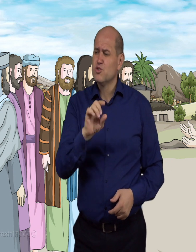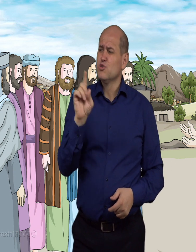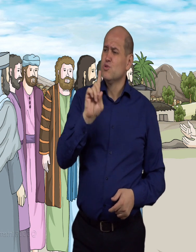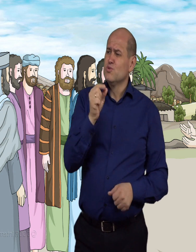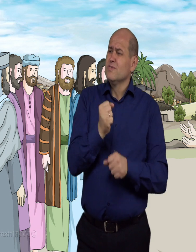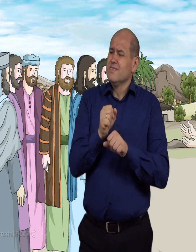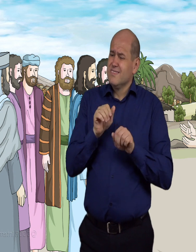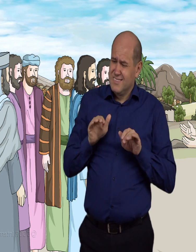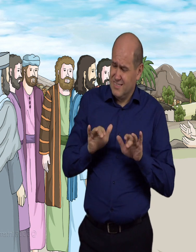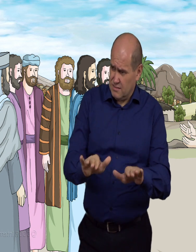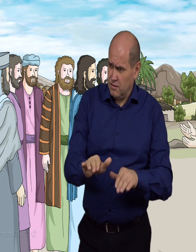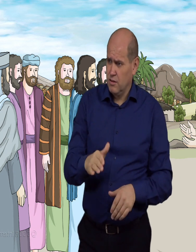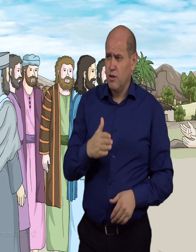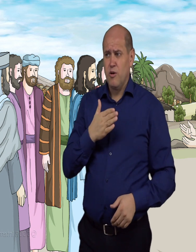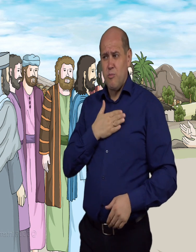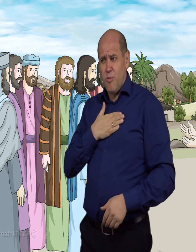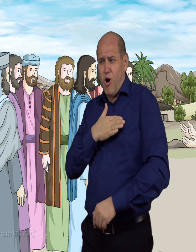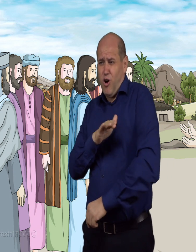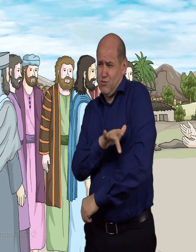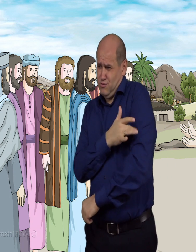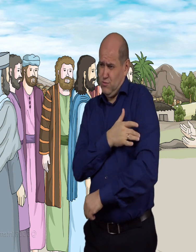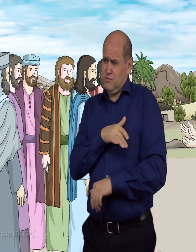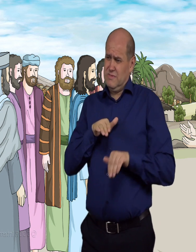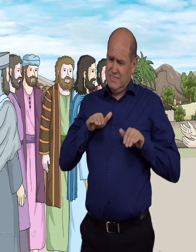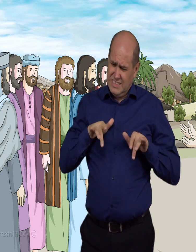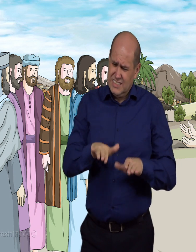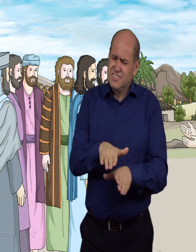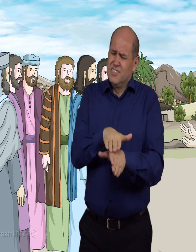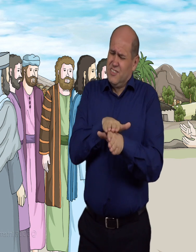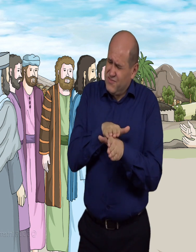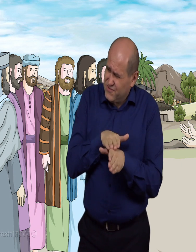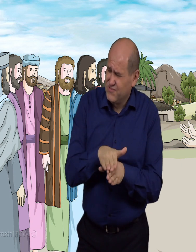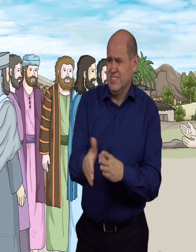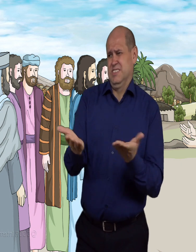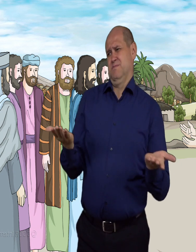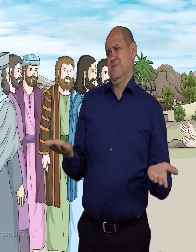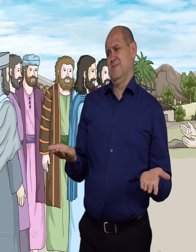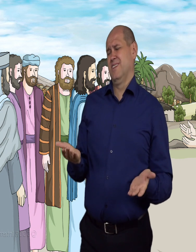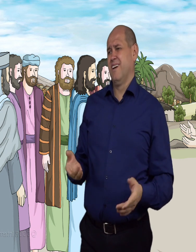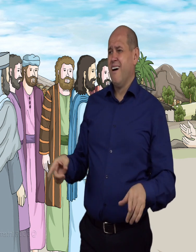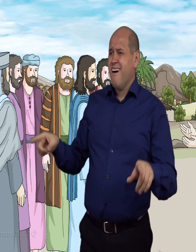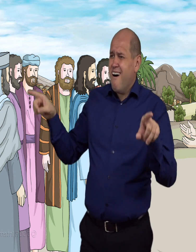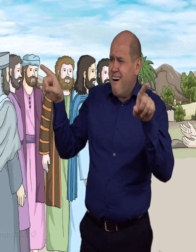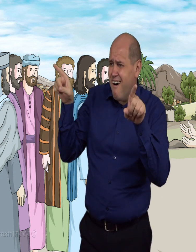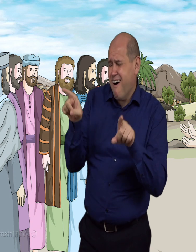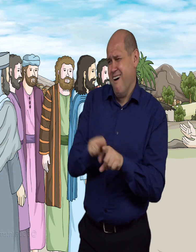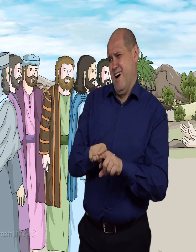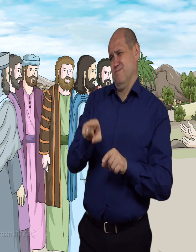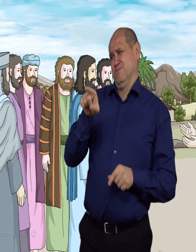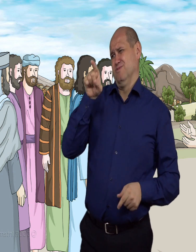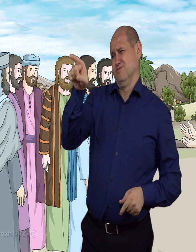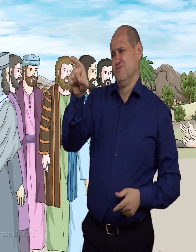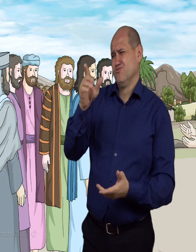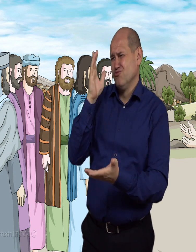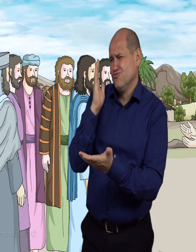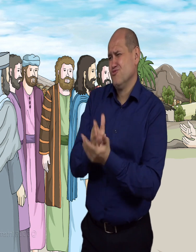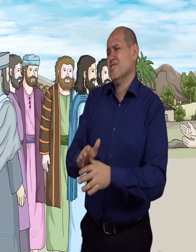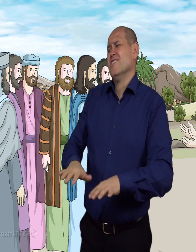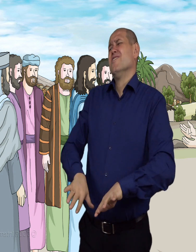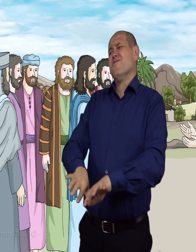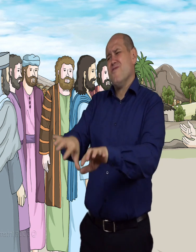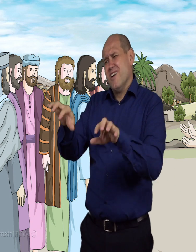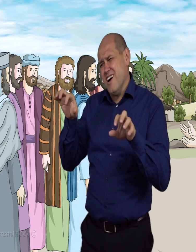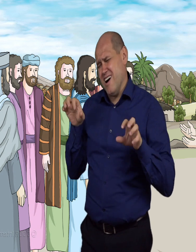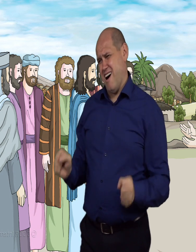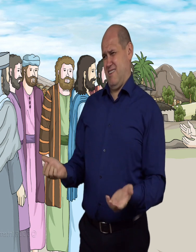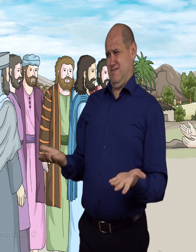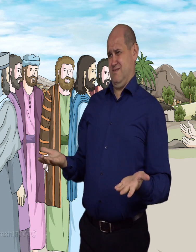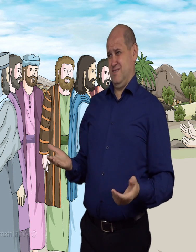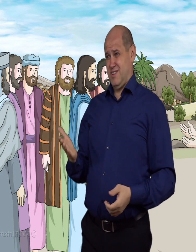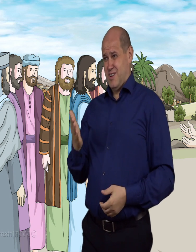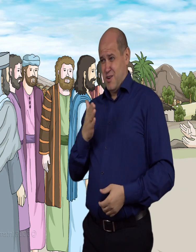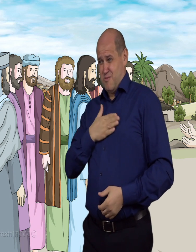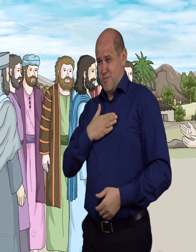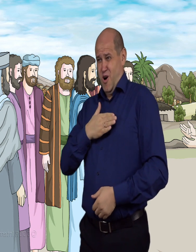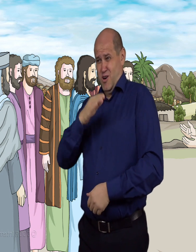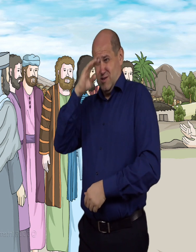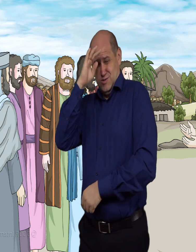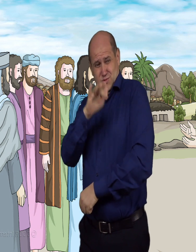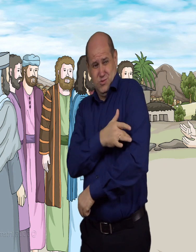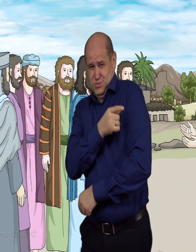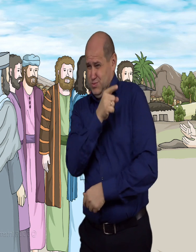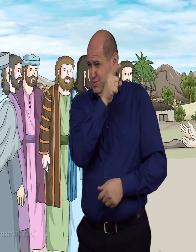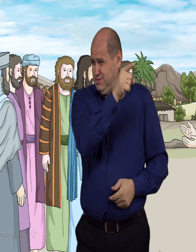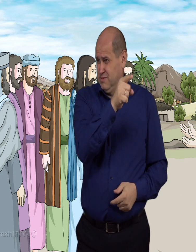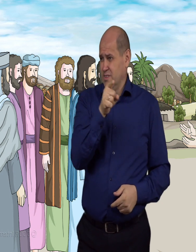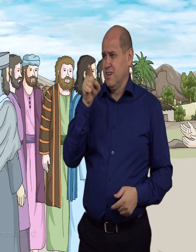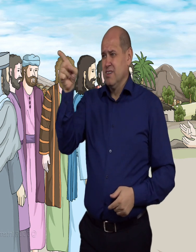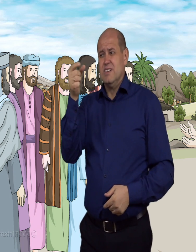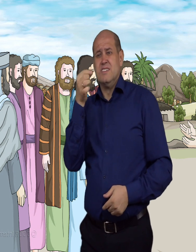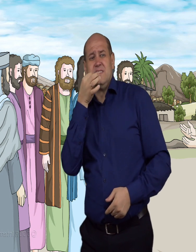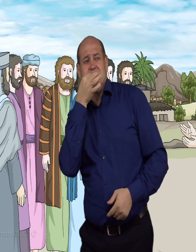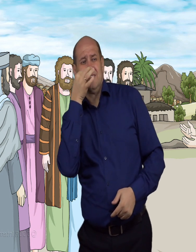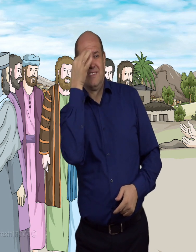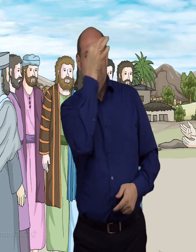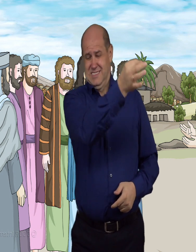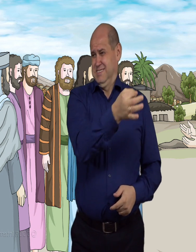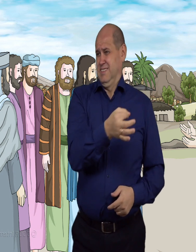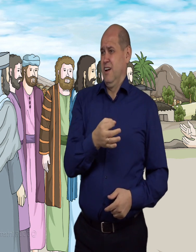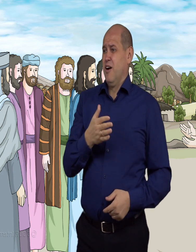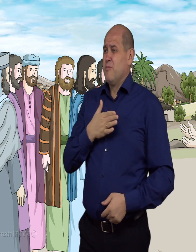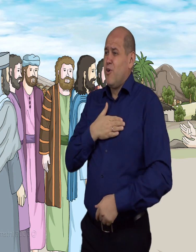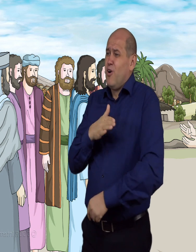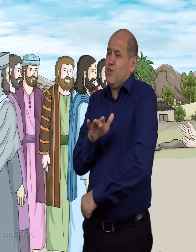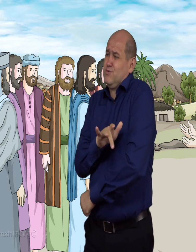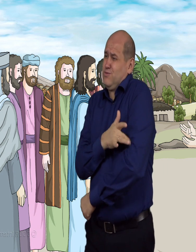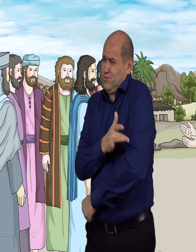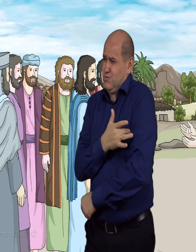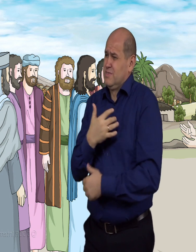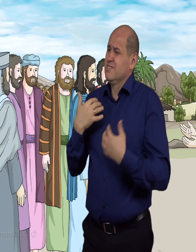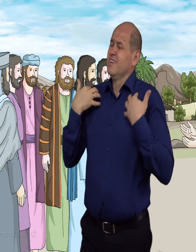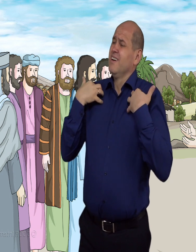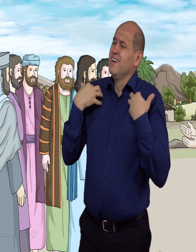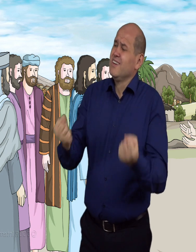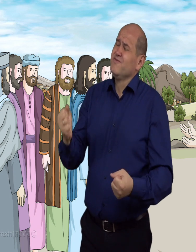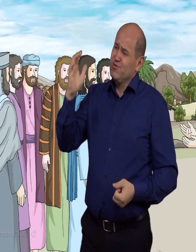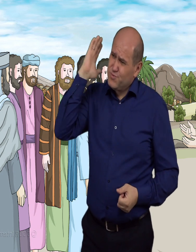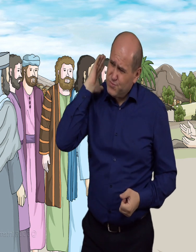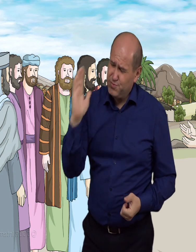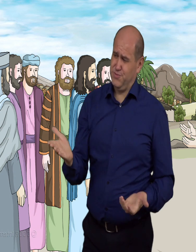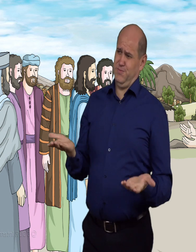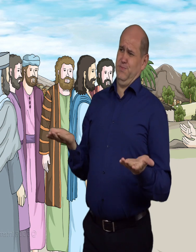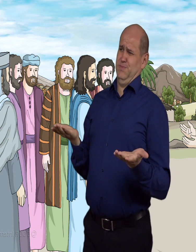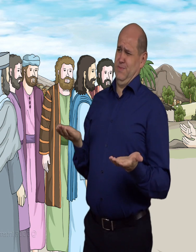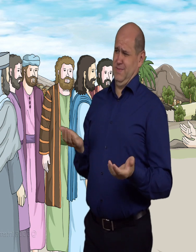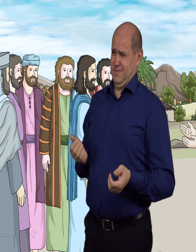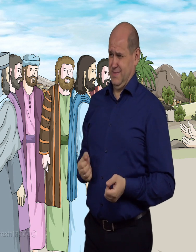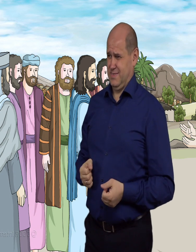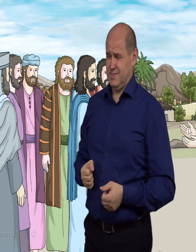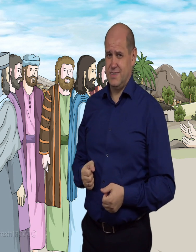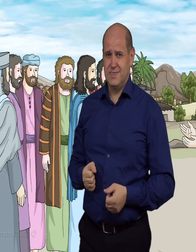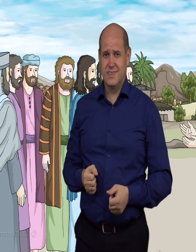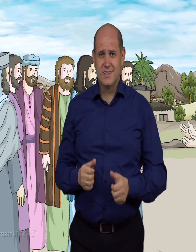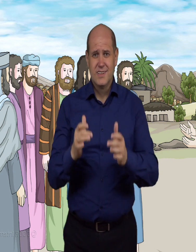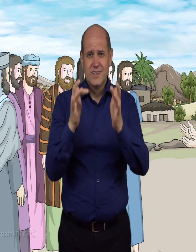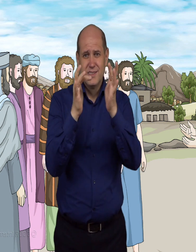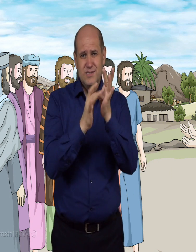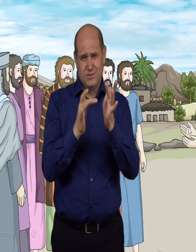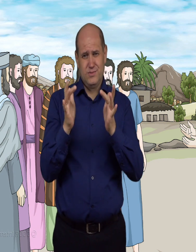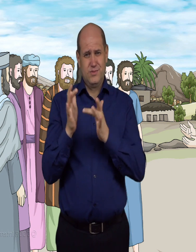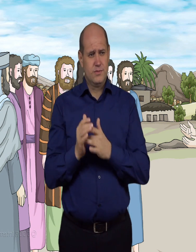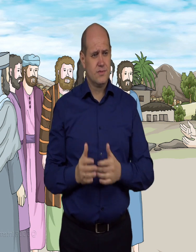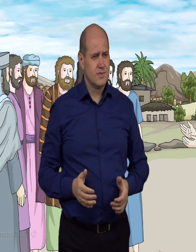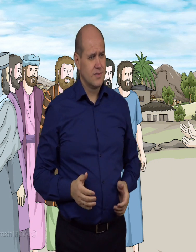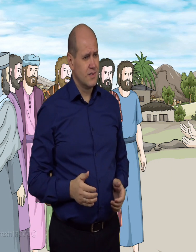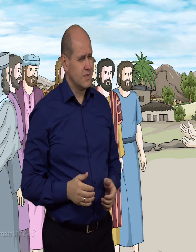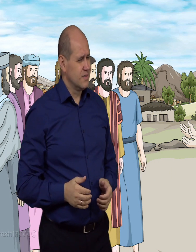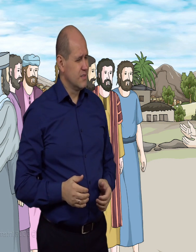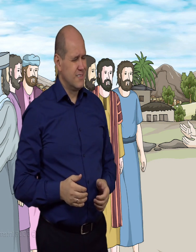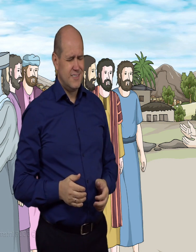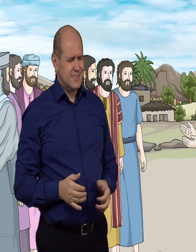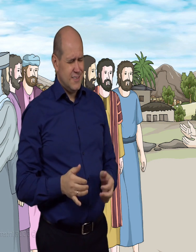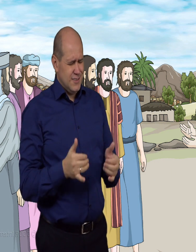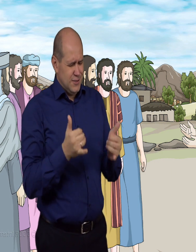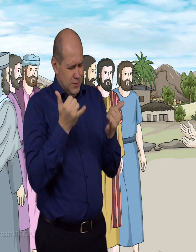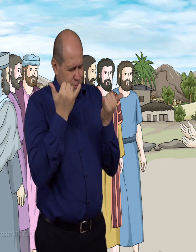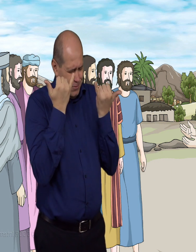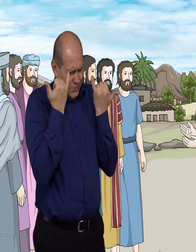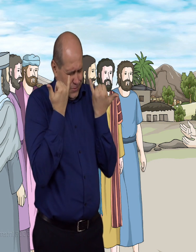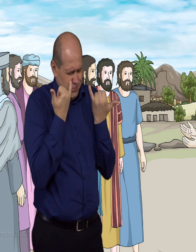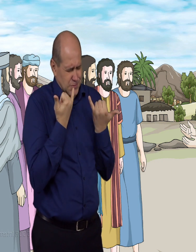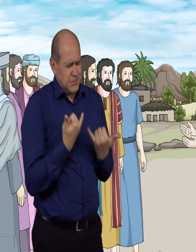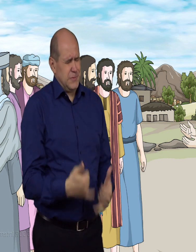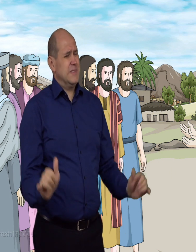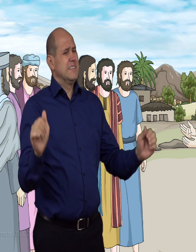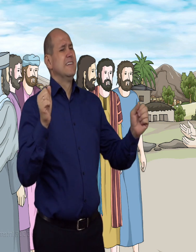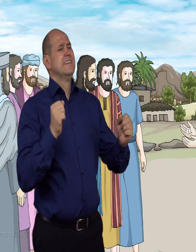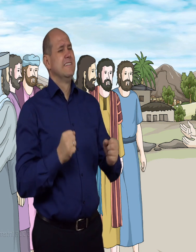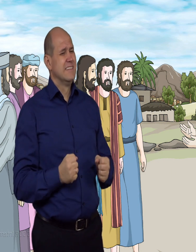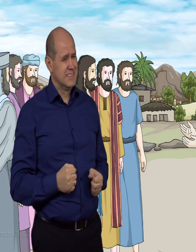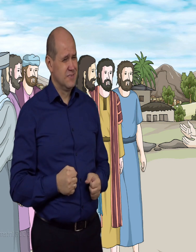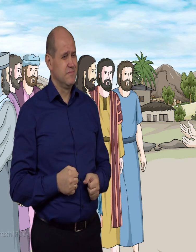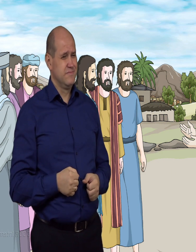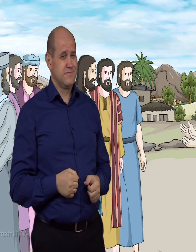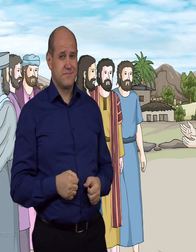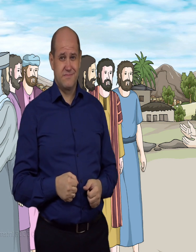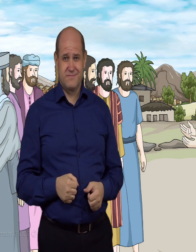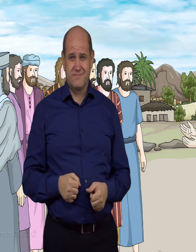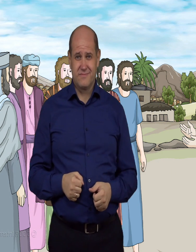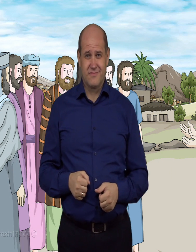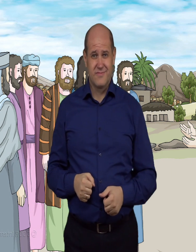I tell one to go, and he goes; and another to come, and he comes.